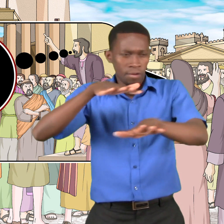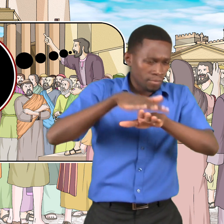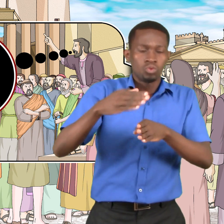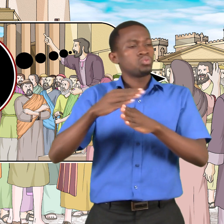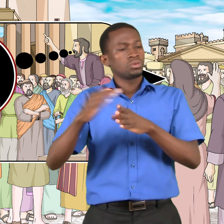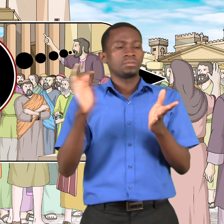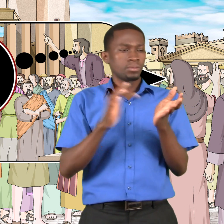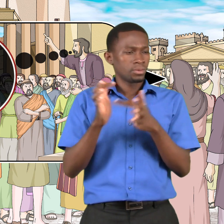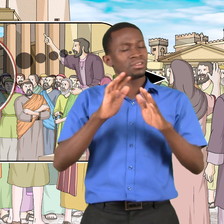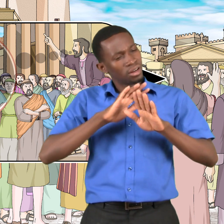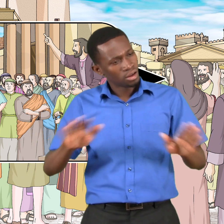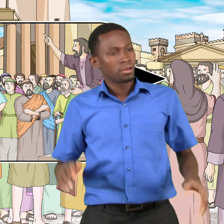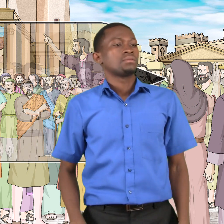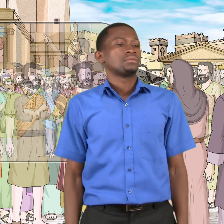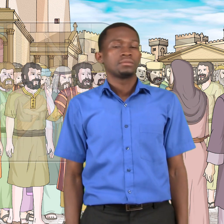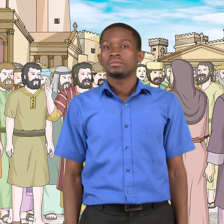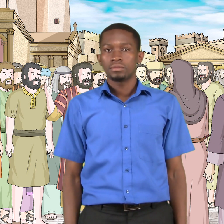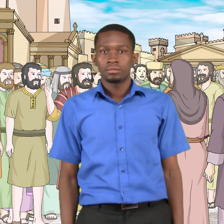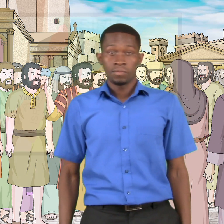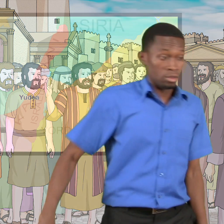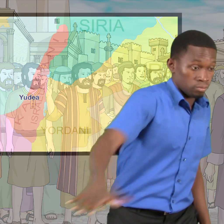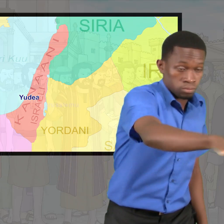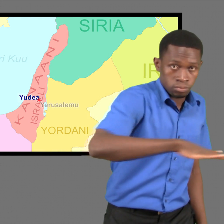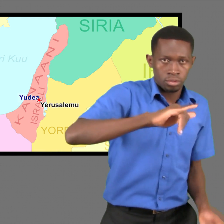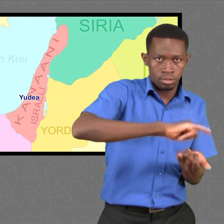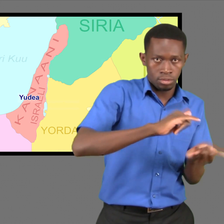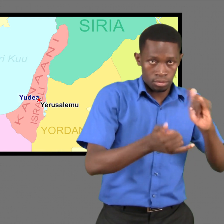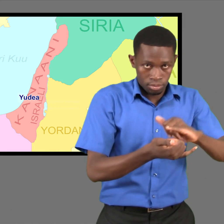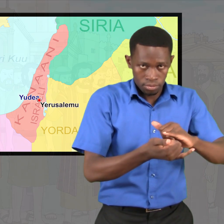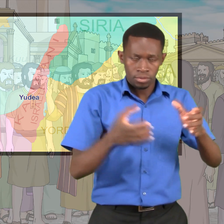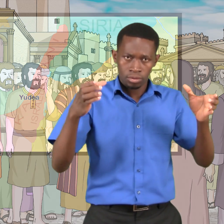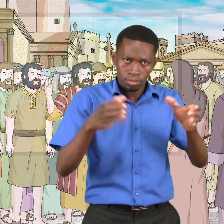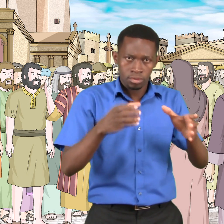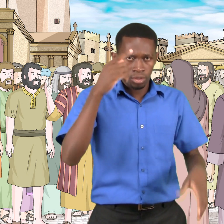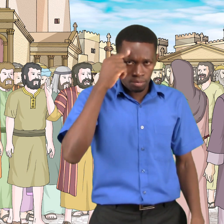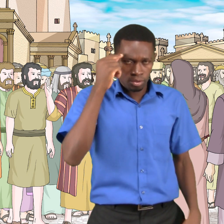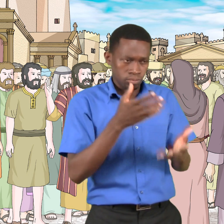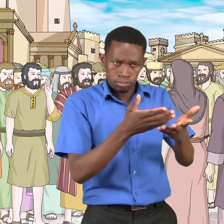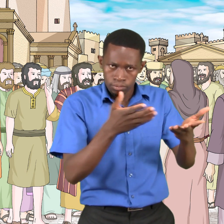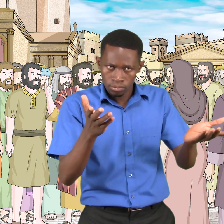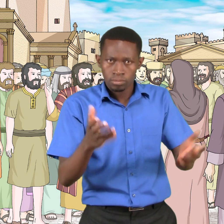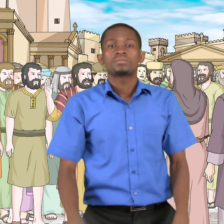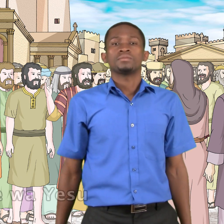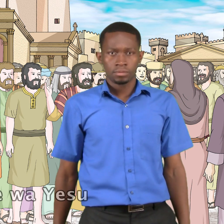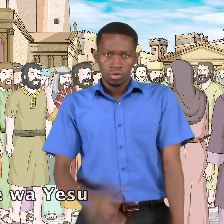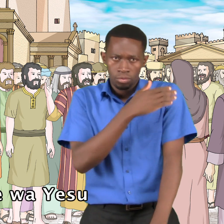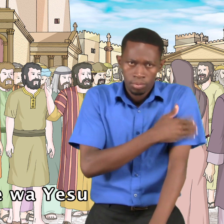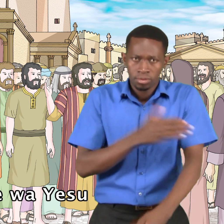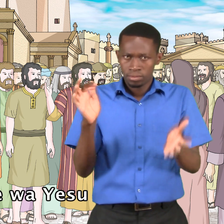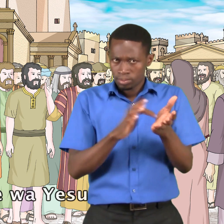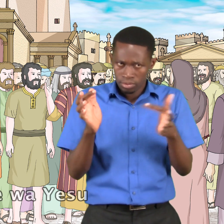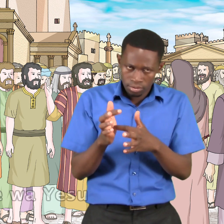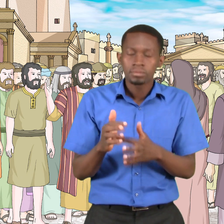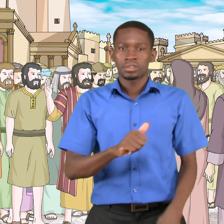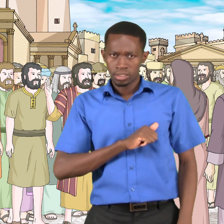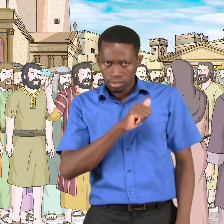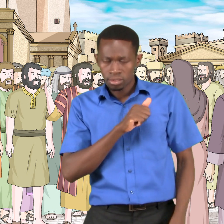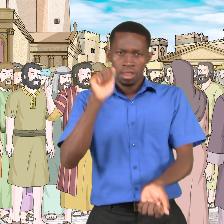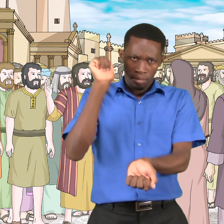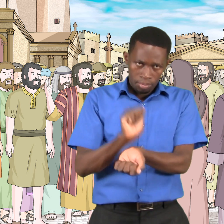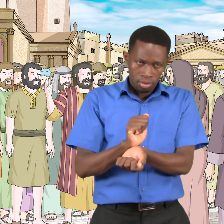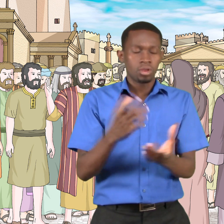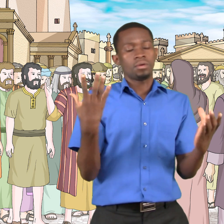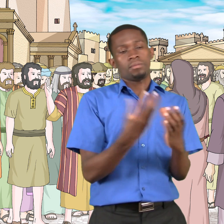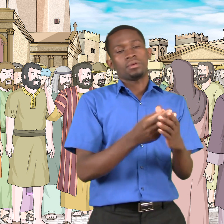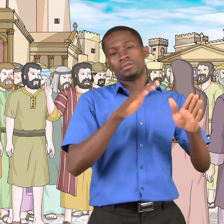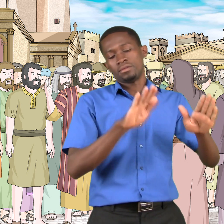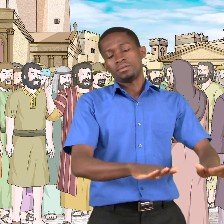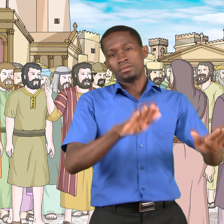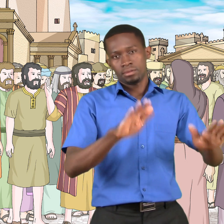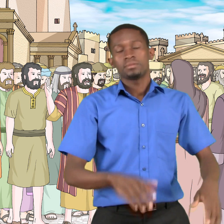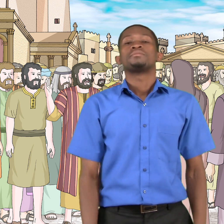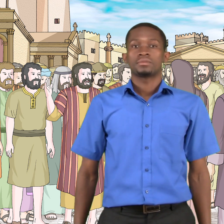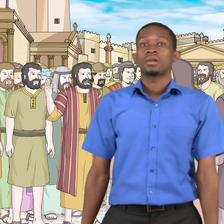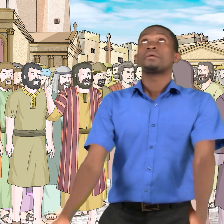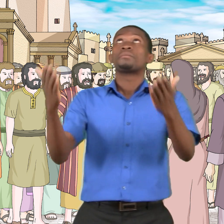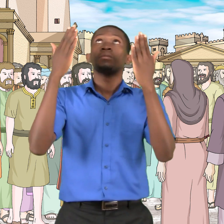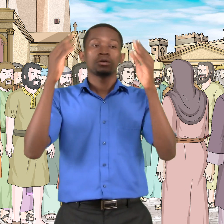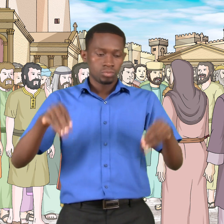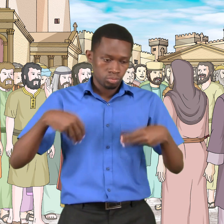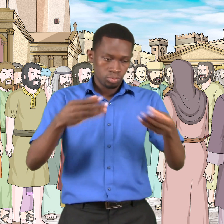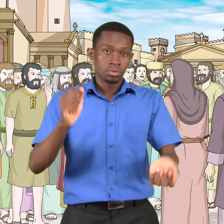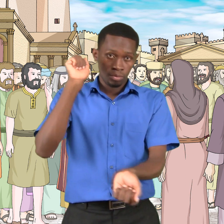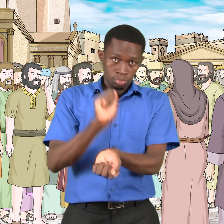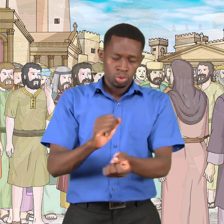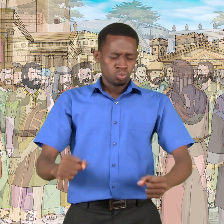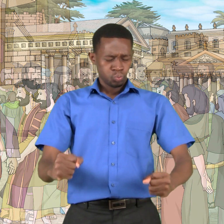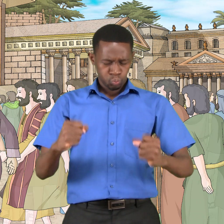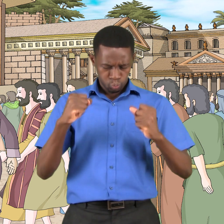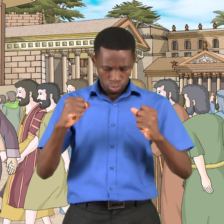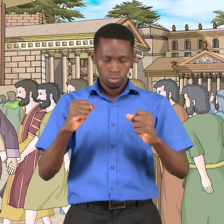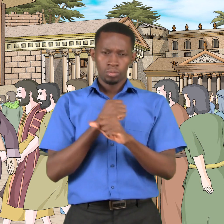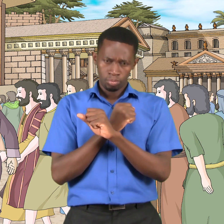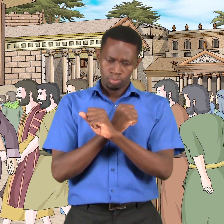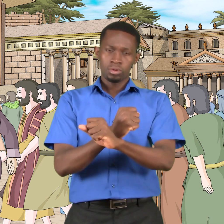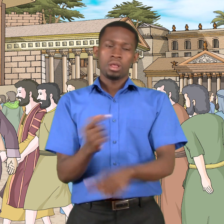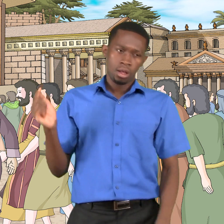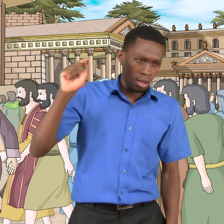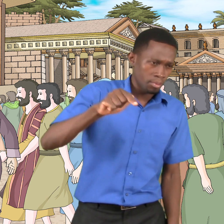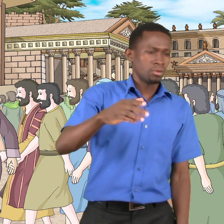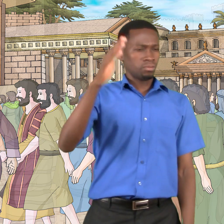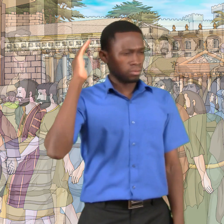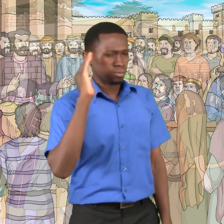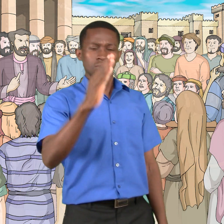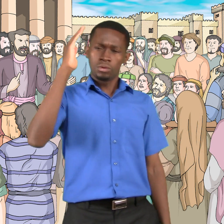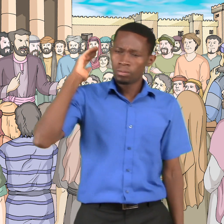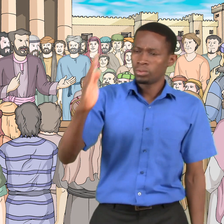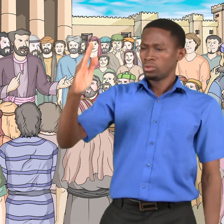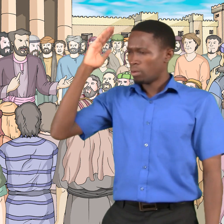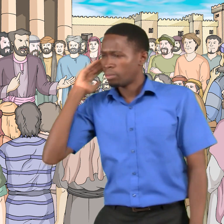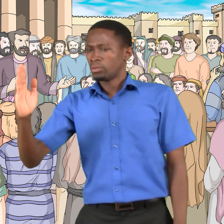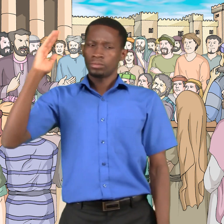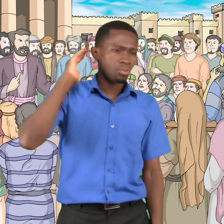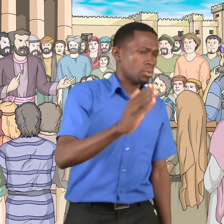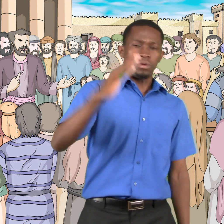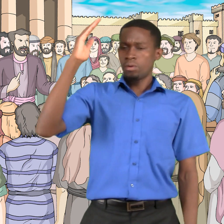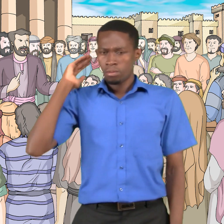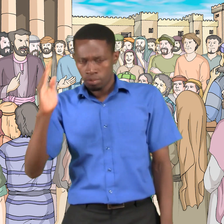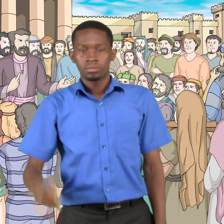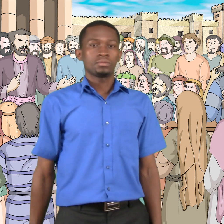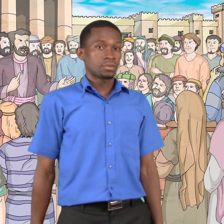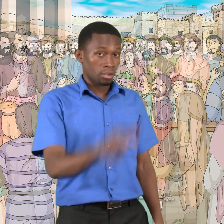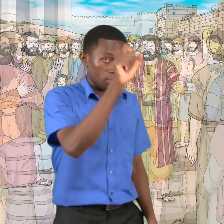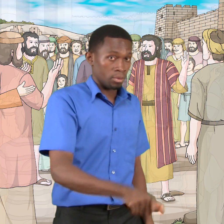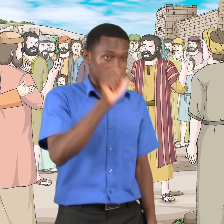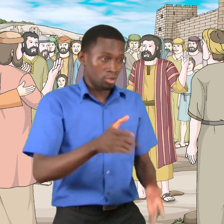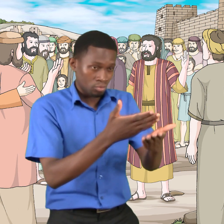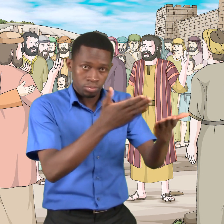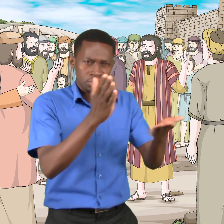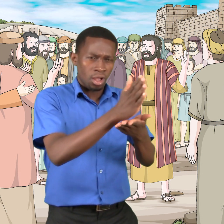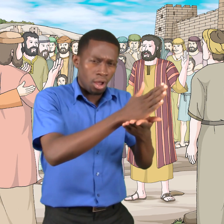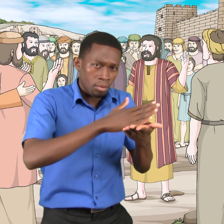So Saul stayed with them, moving about freely in Jerusalem and speaking boldly in the name of the Lord.